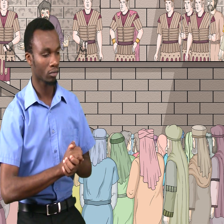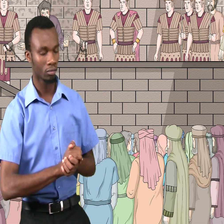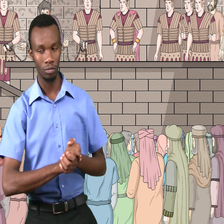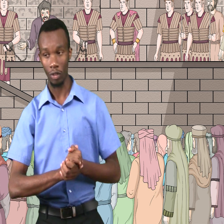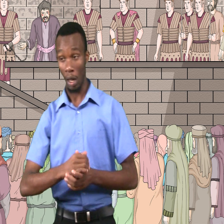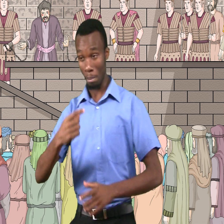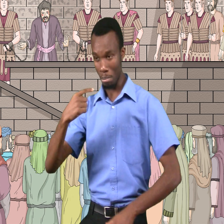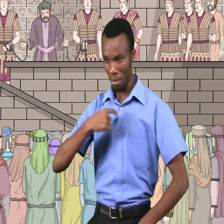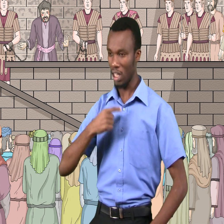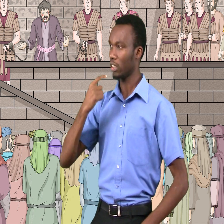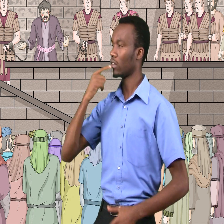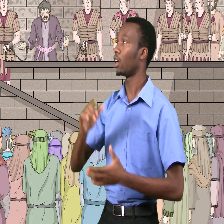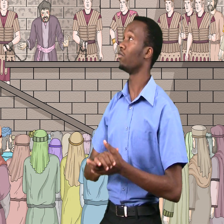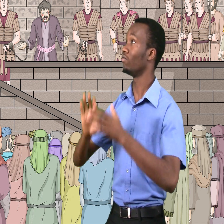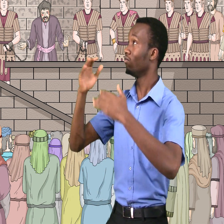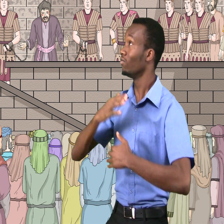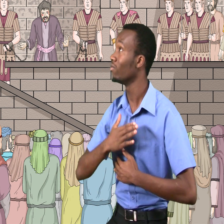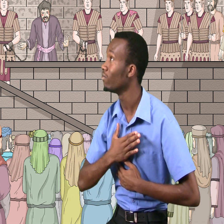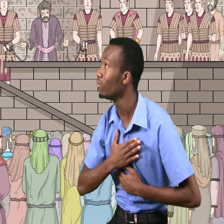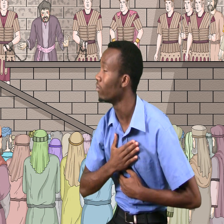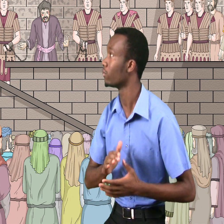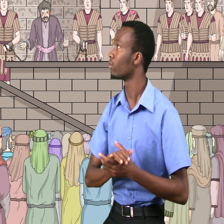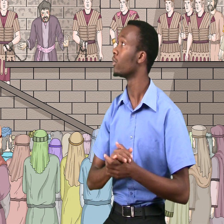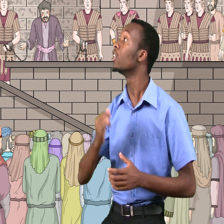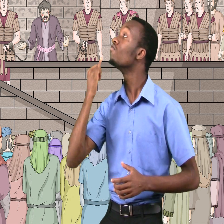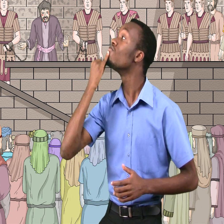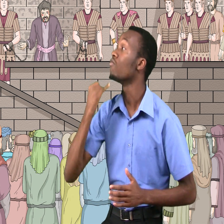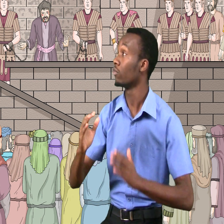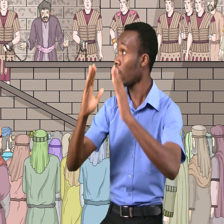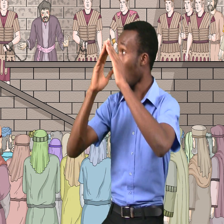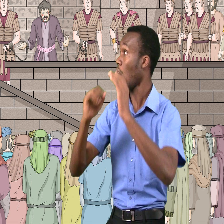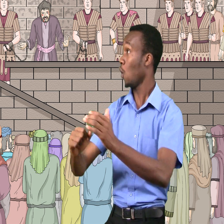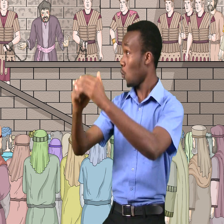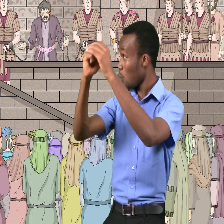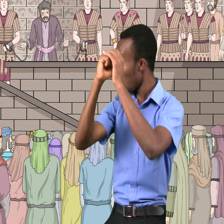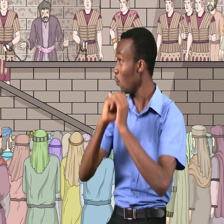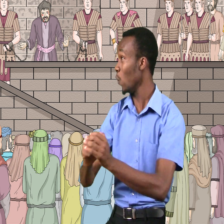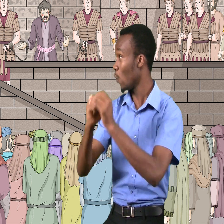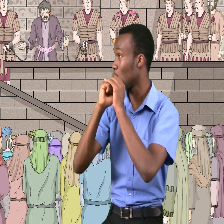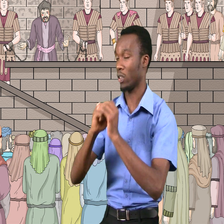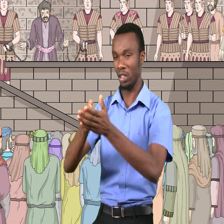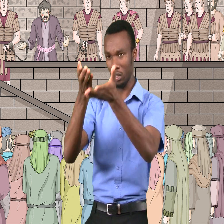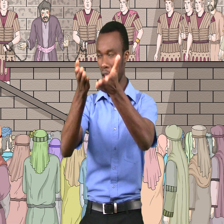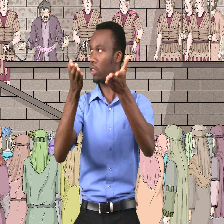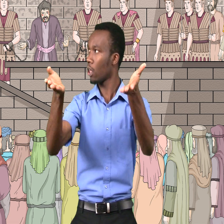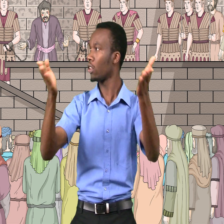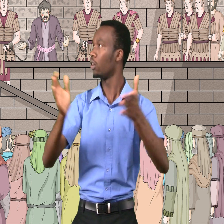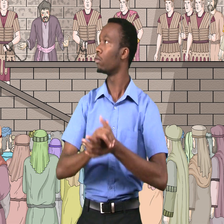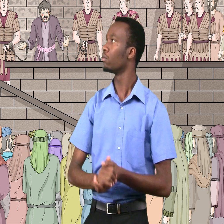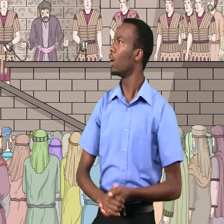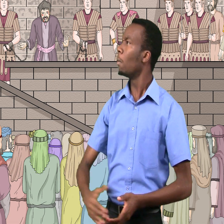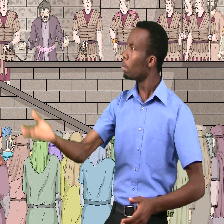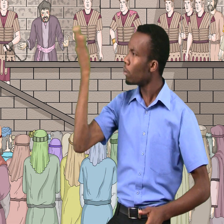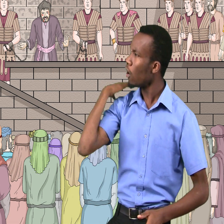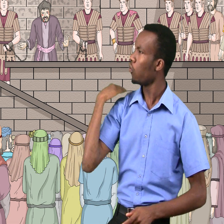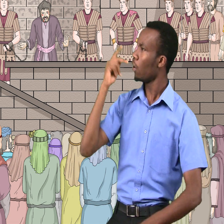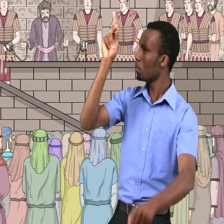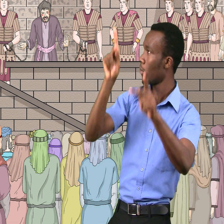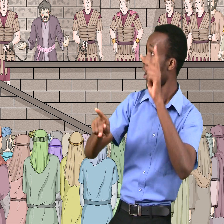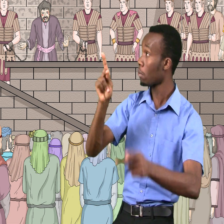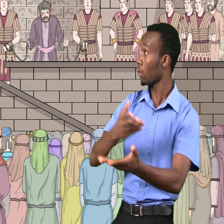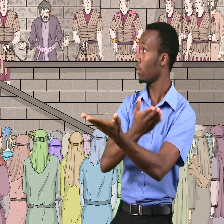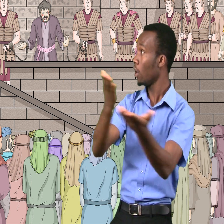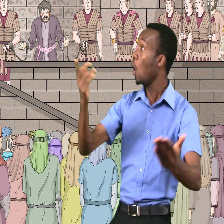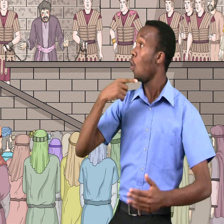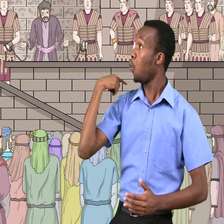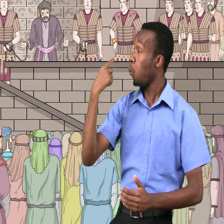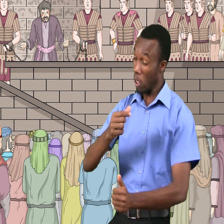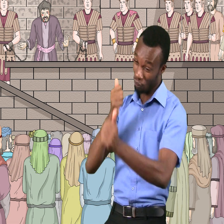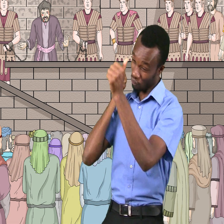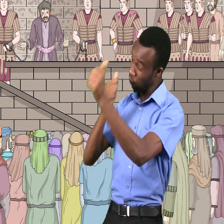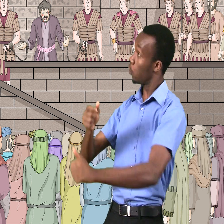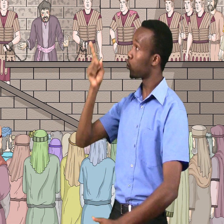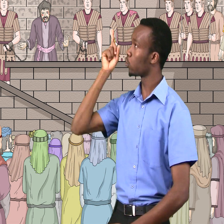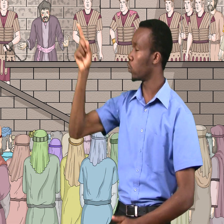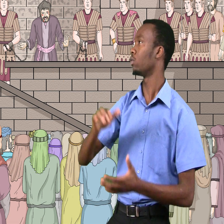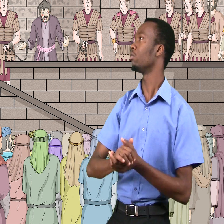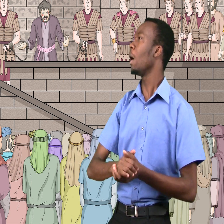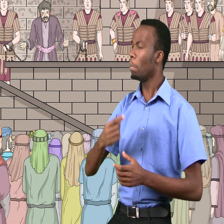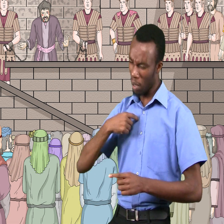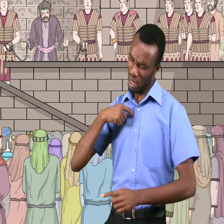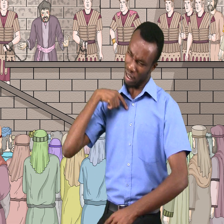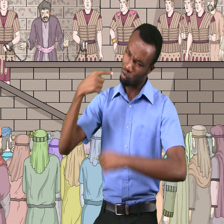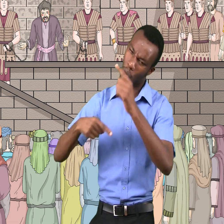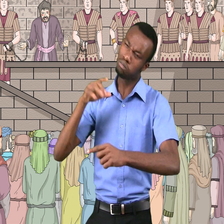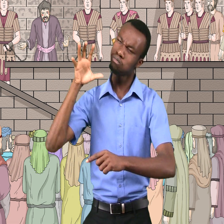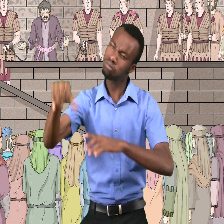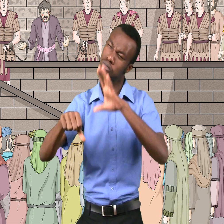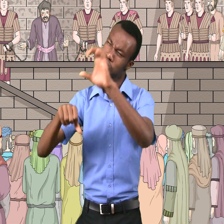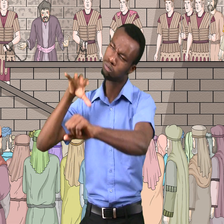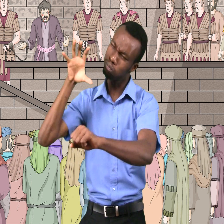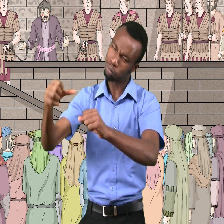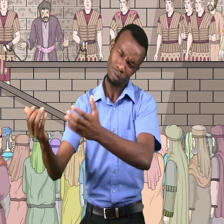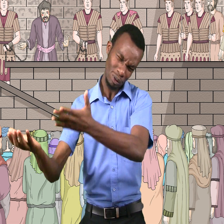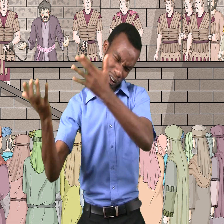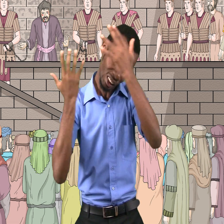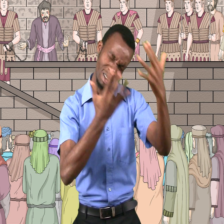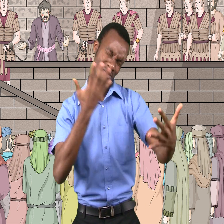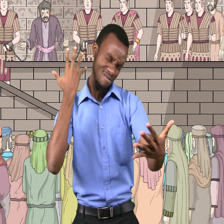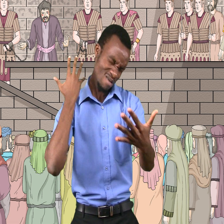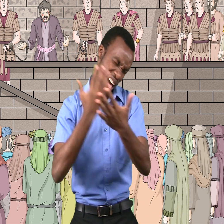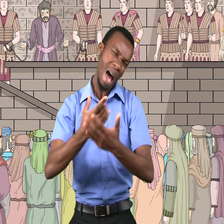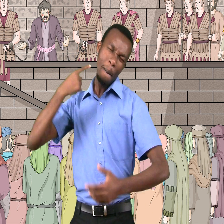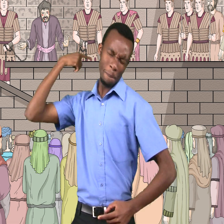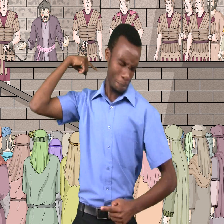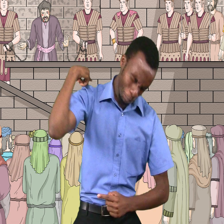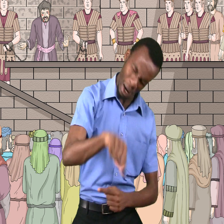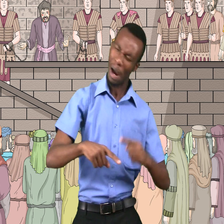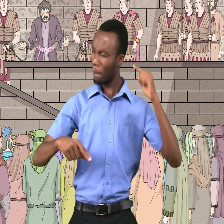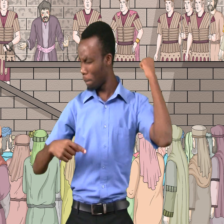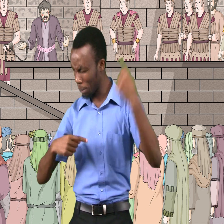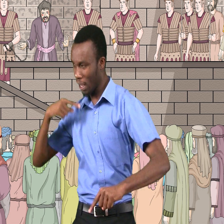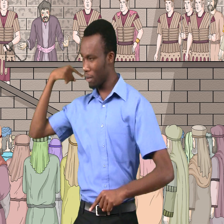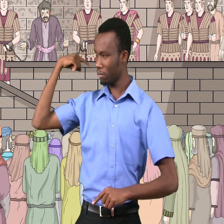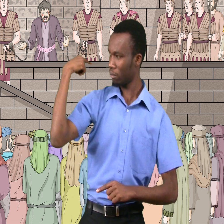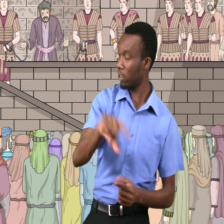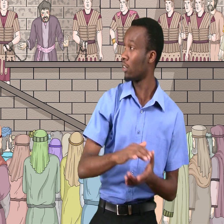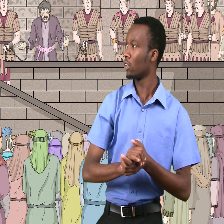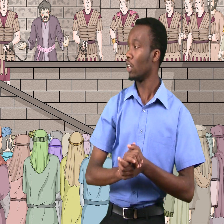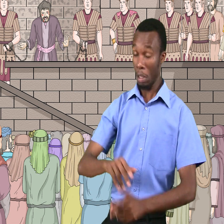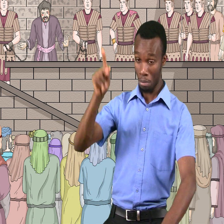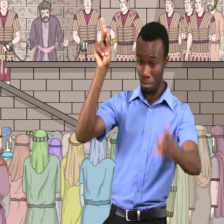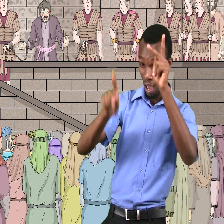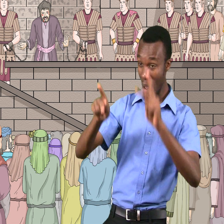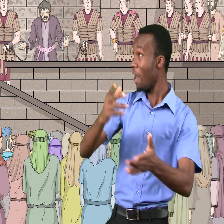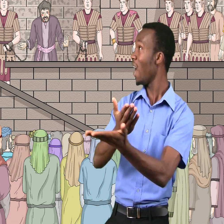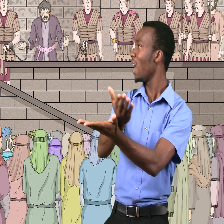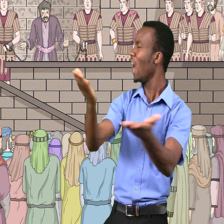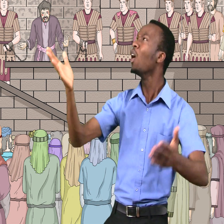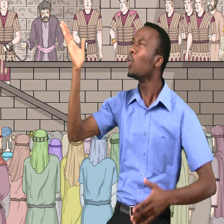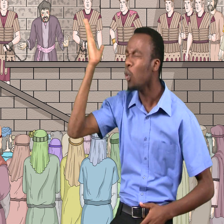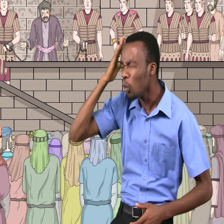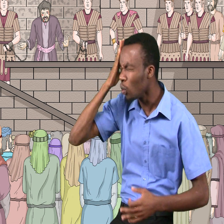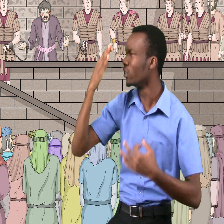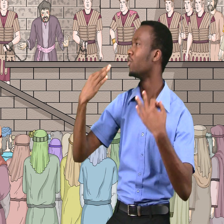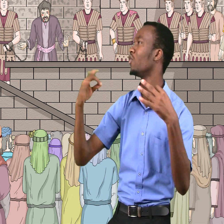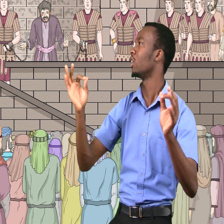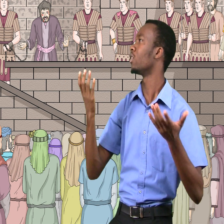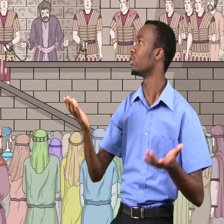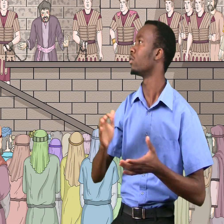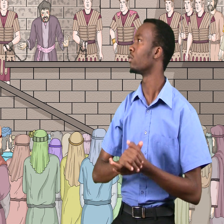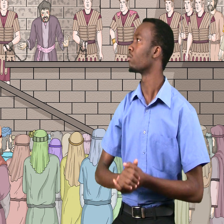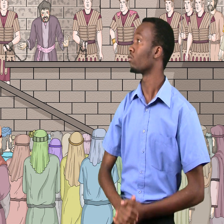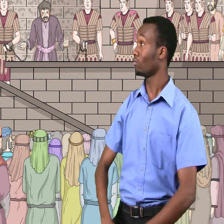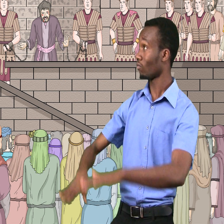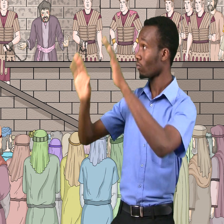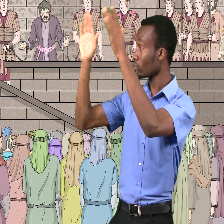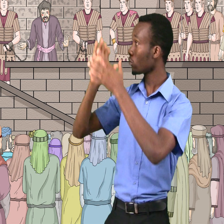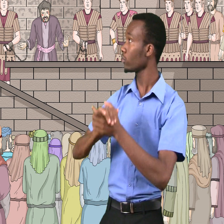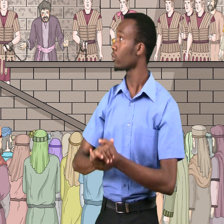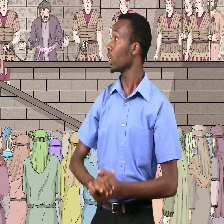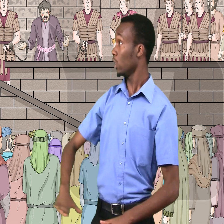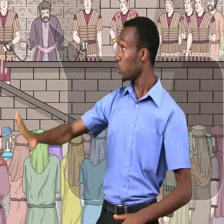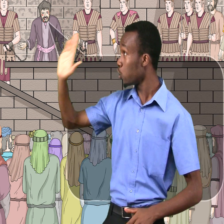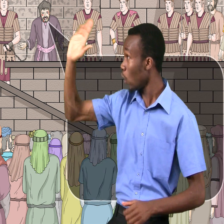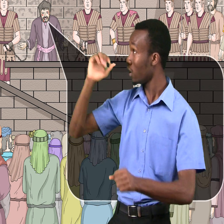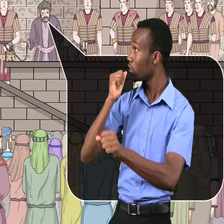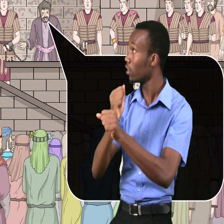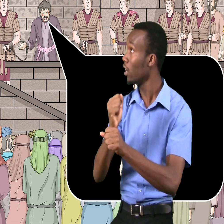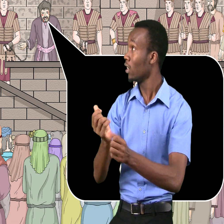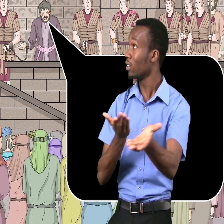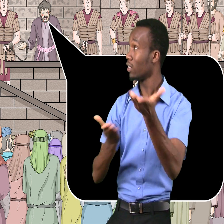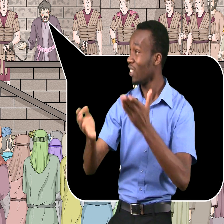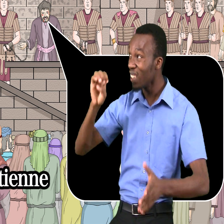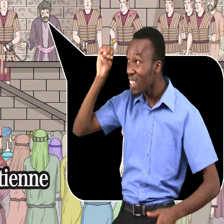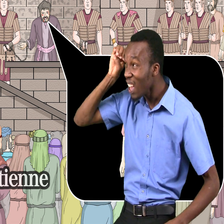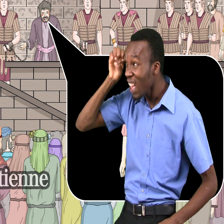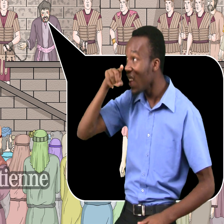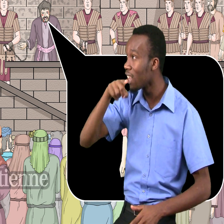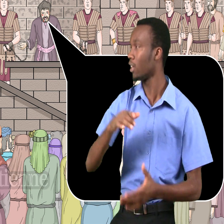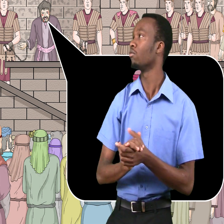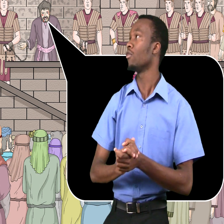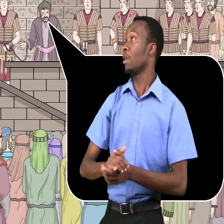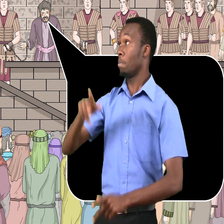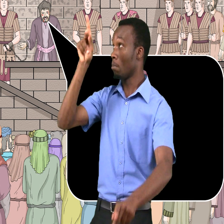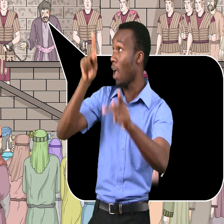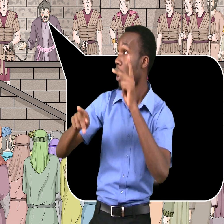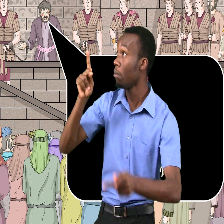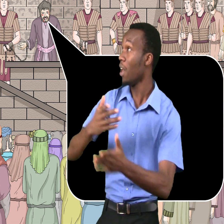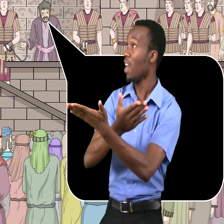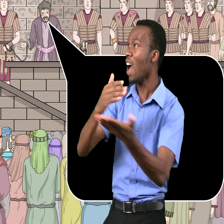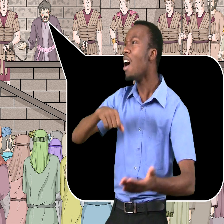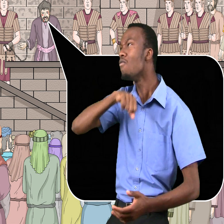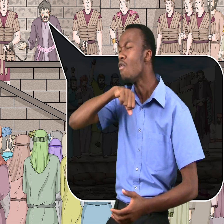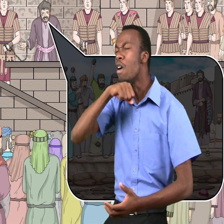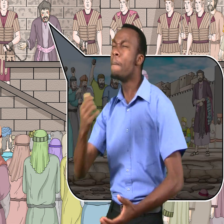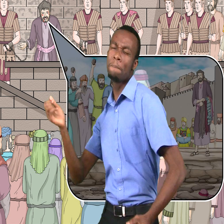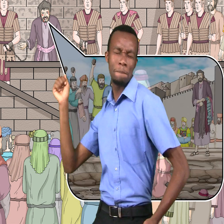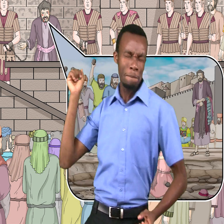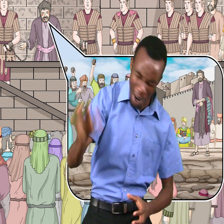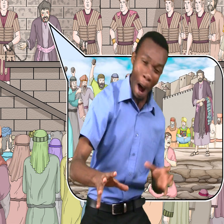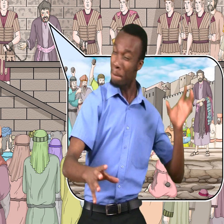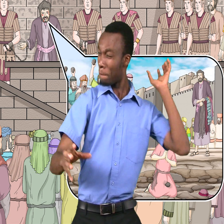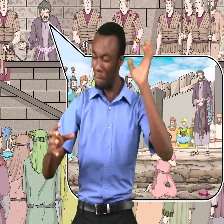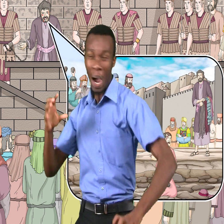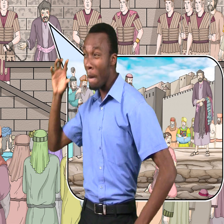‘Lord,’ I answered, ‘they know very well that in one synagogue after another I imprisoned and beat those who believed in You.